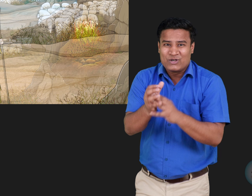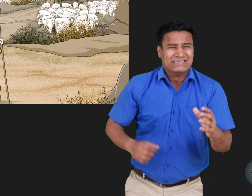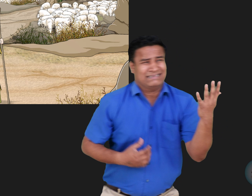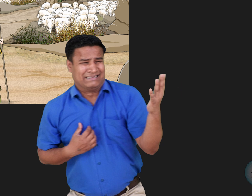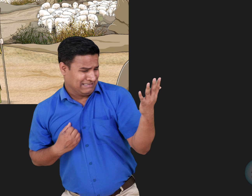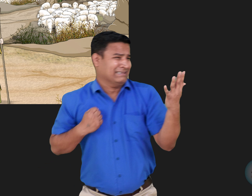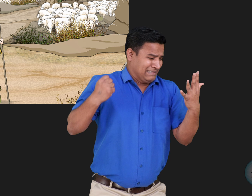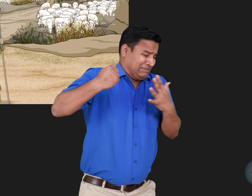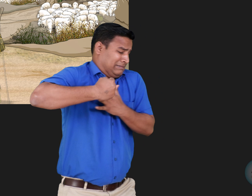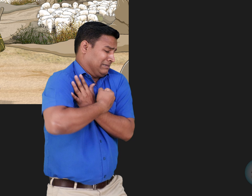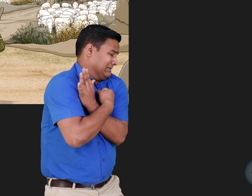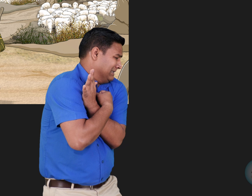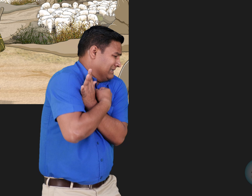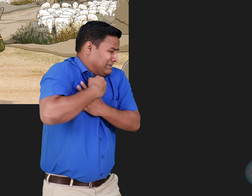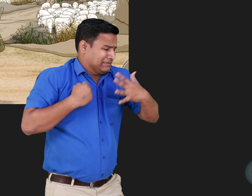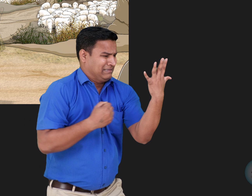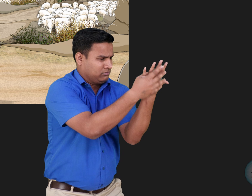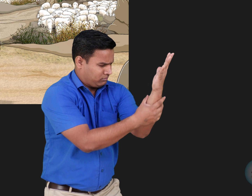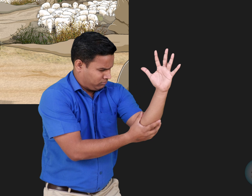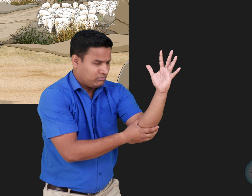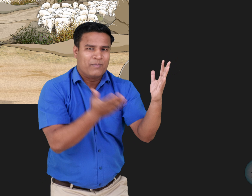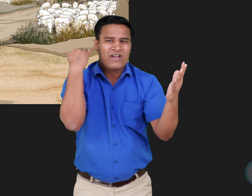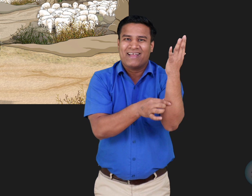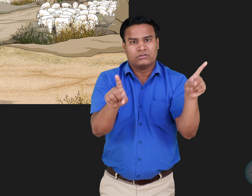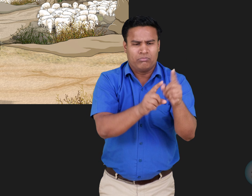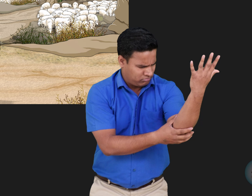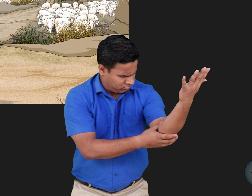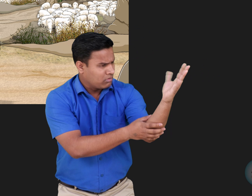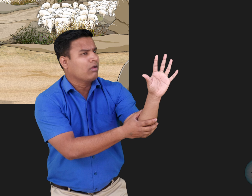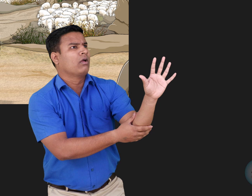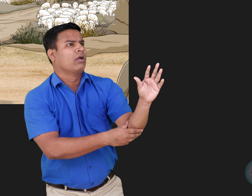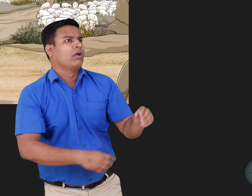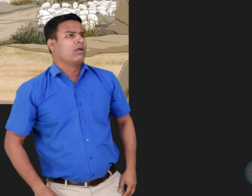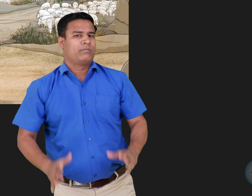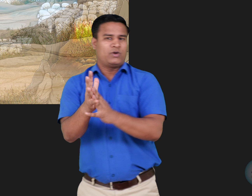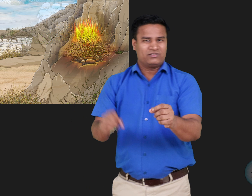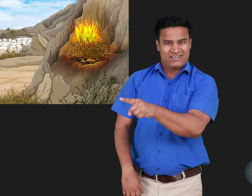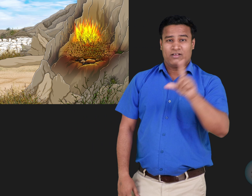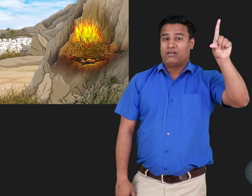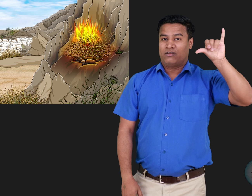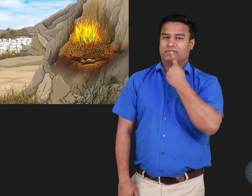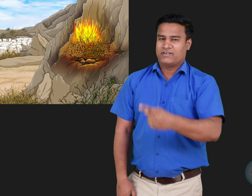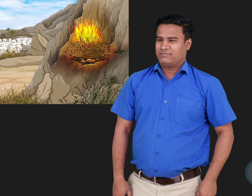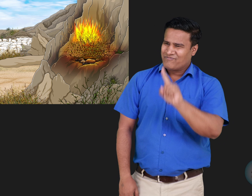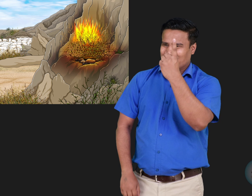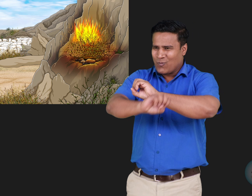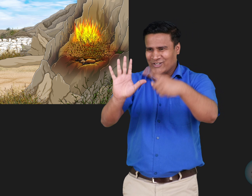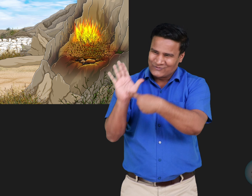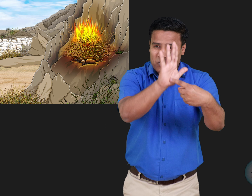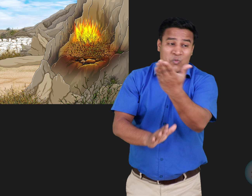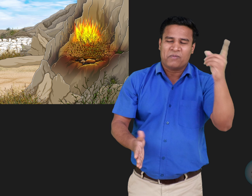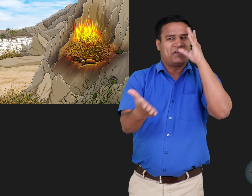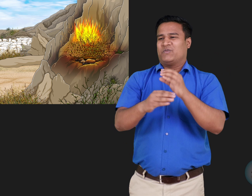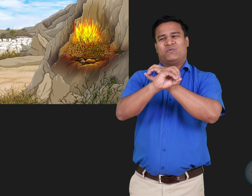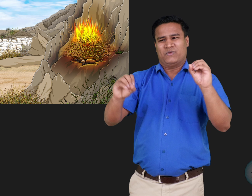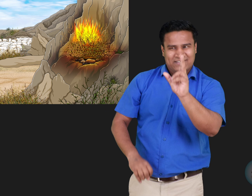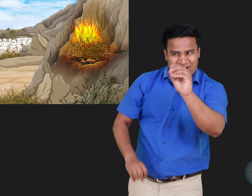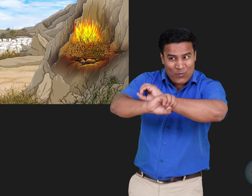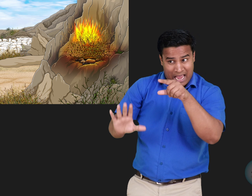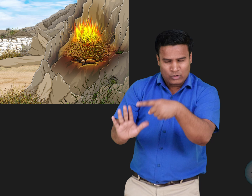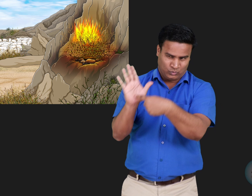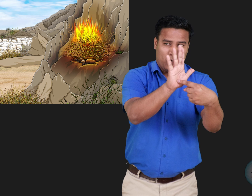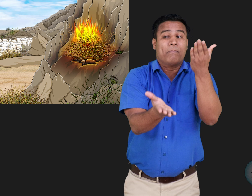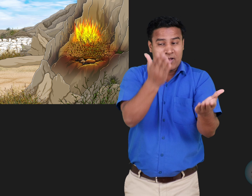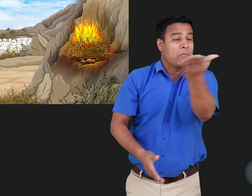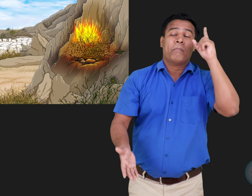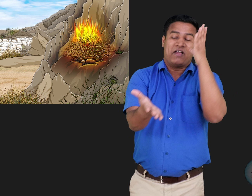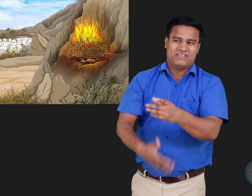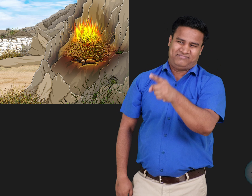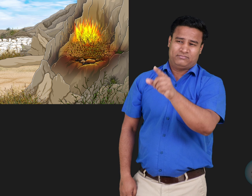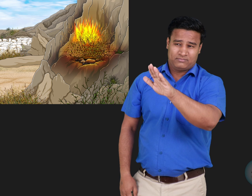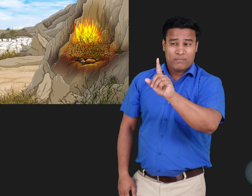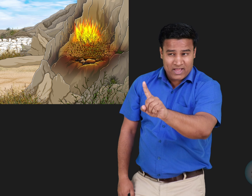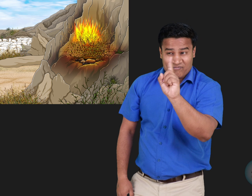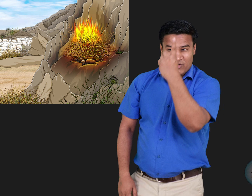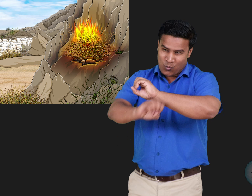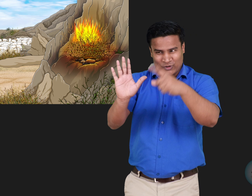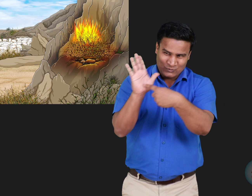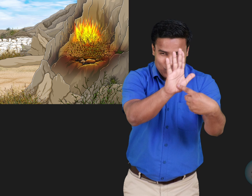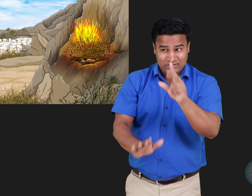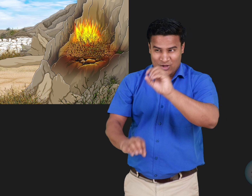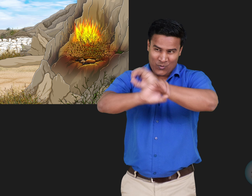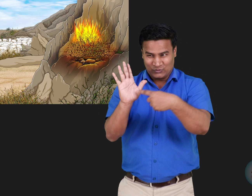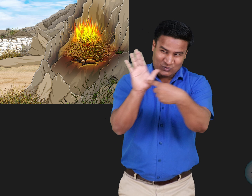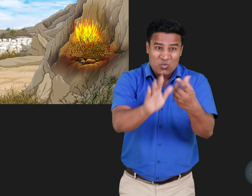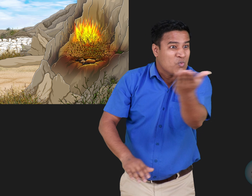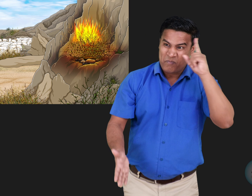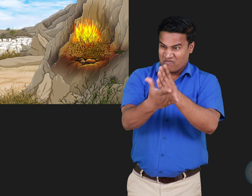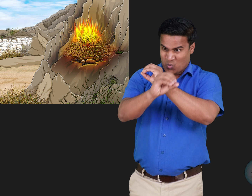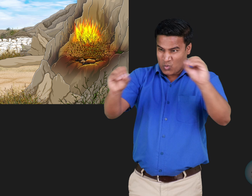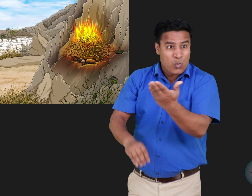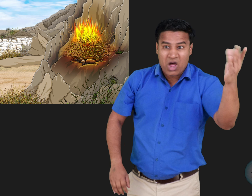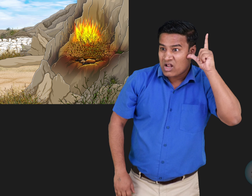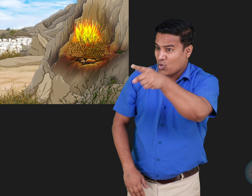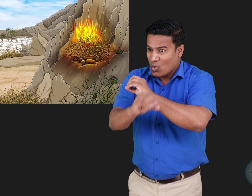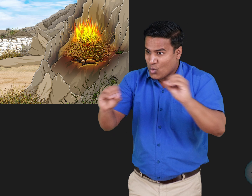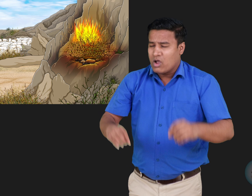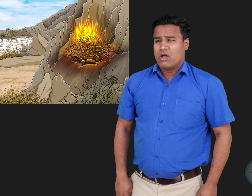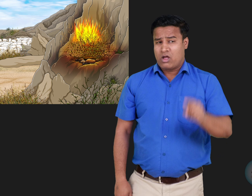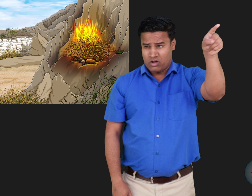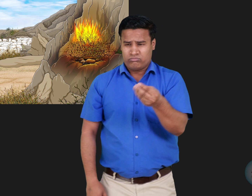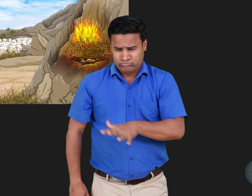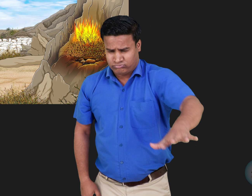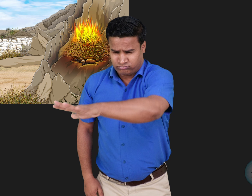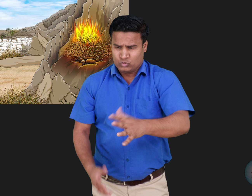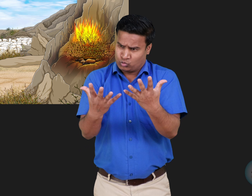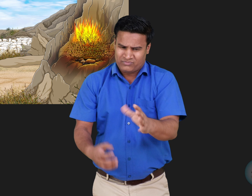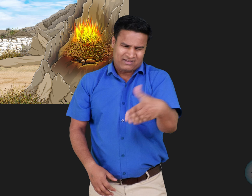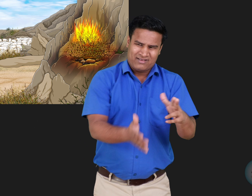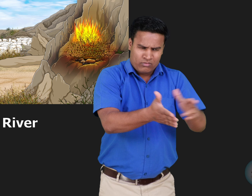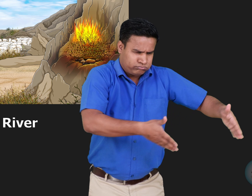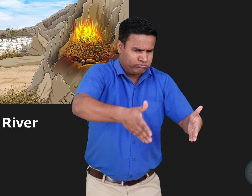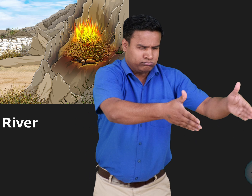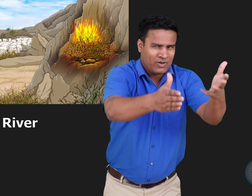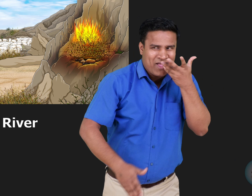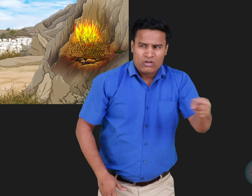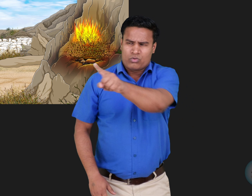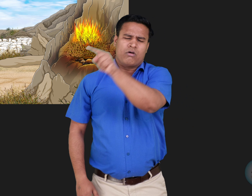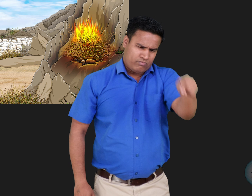So Moses put his hand back inside his cloak, and when he took it out, it was restored, like the rest of his skin. And the LORD said, “If they refuse to believe you or heed the witness of the first sign, they may believe that of the second.